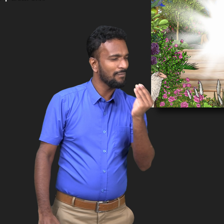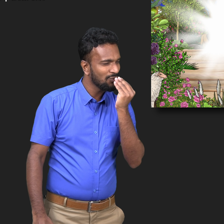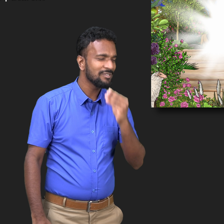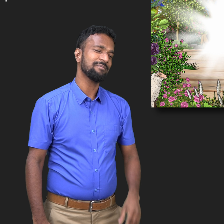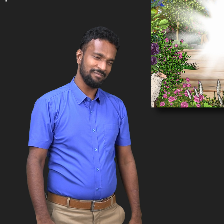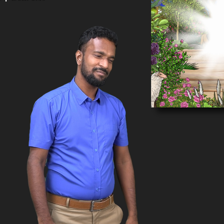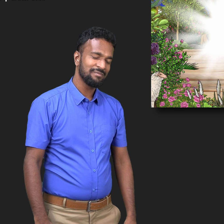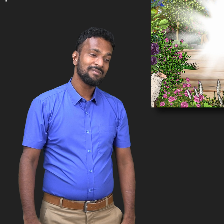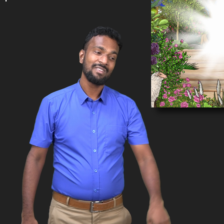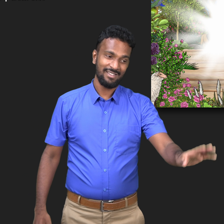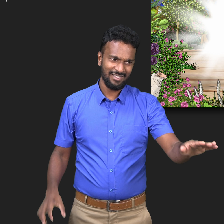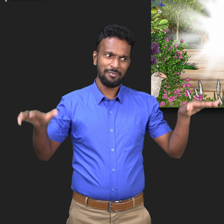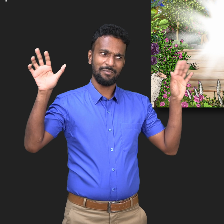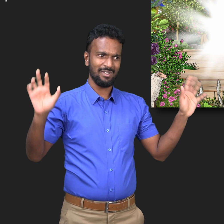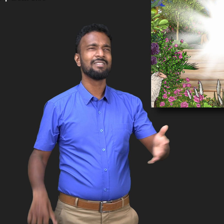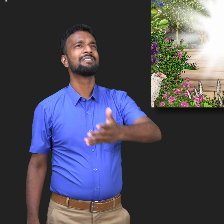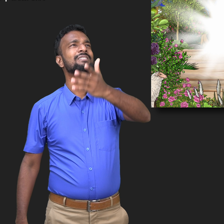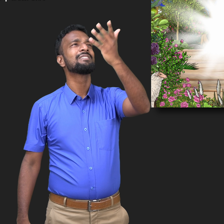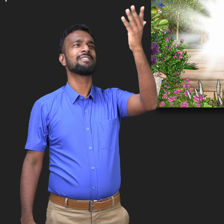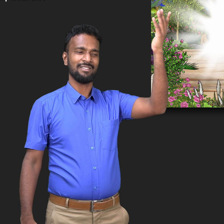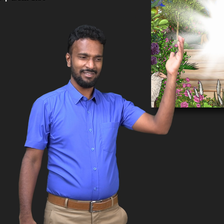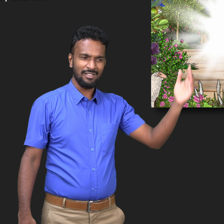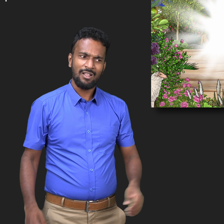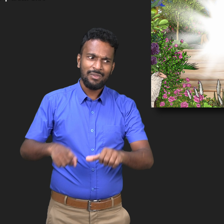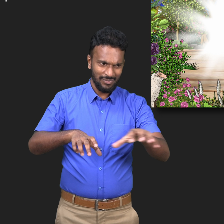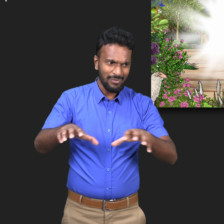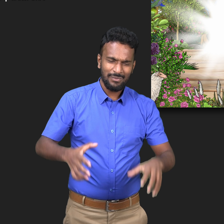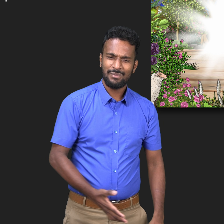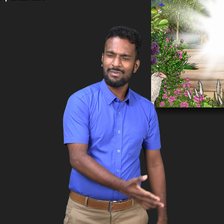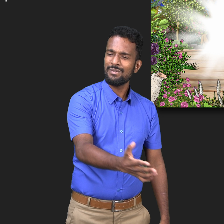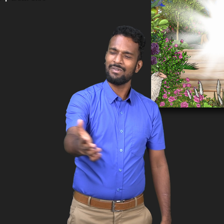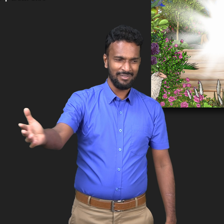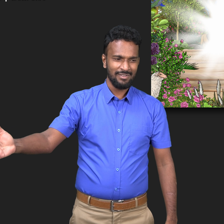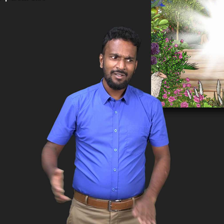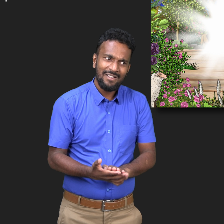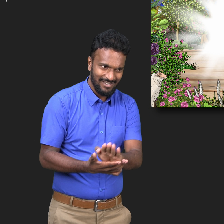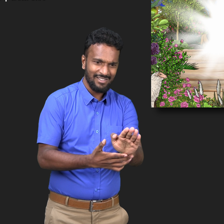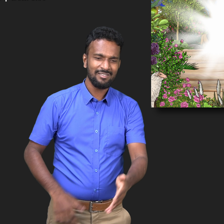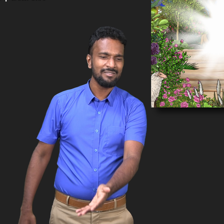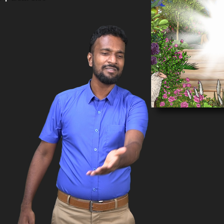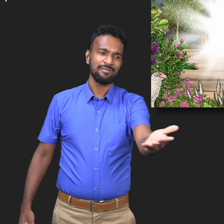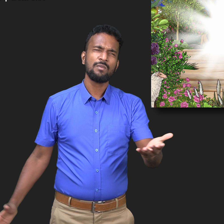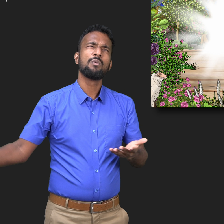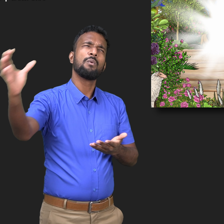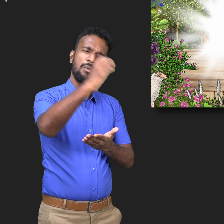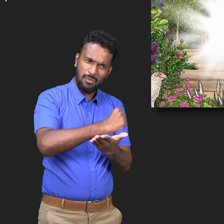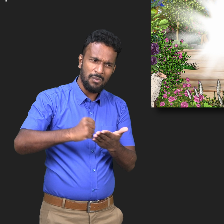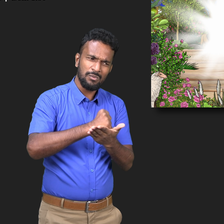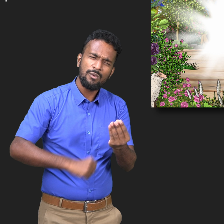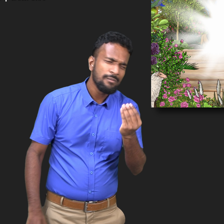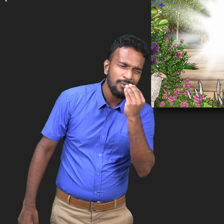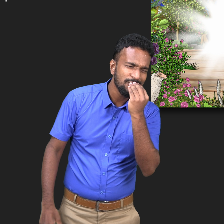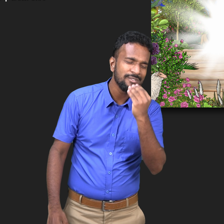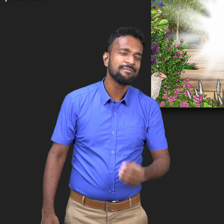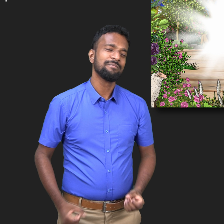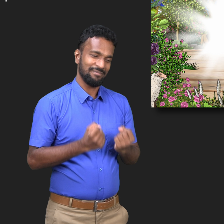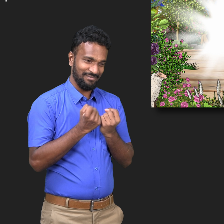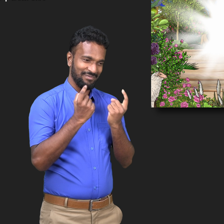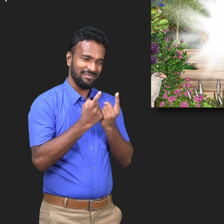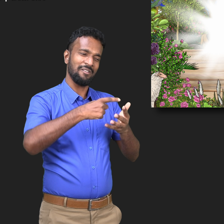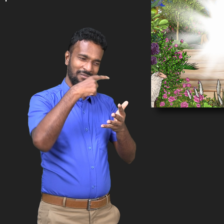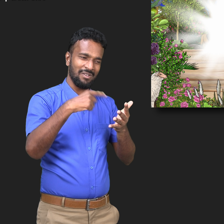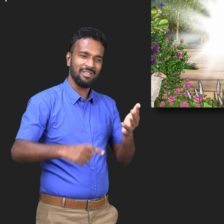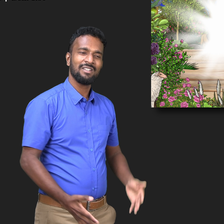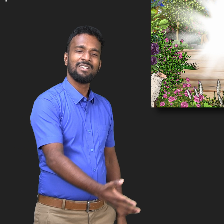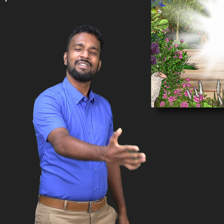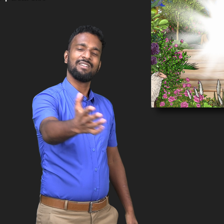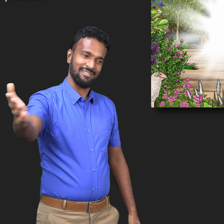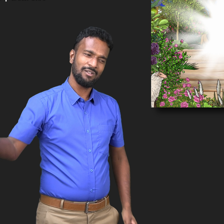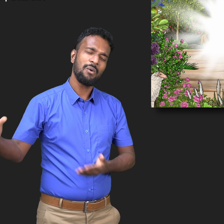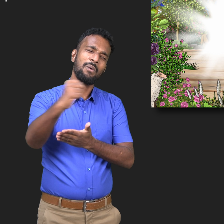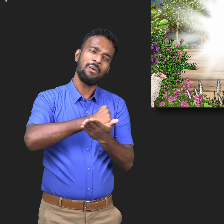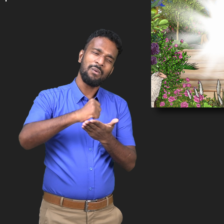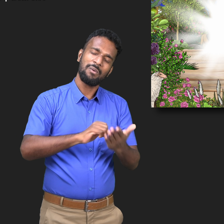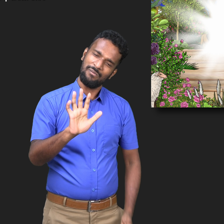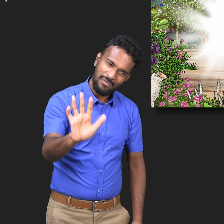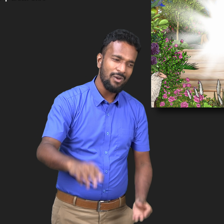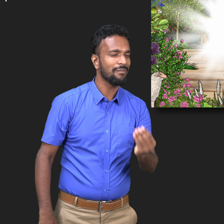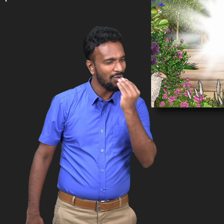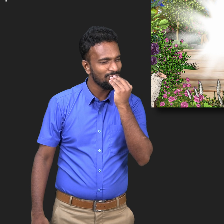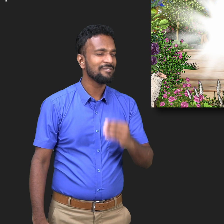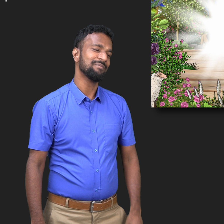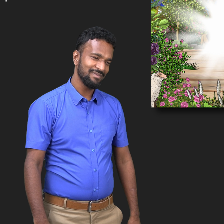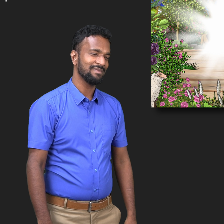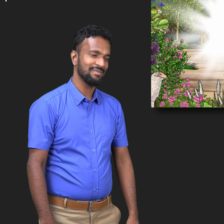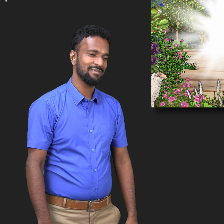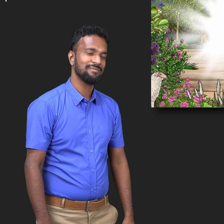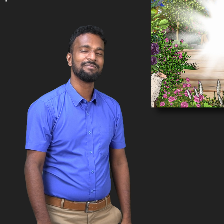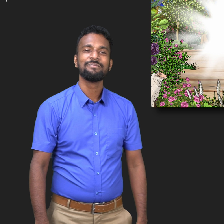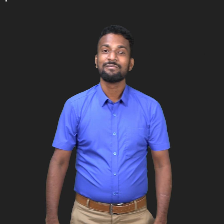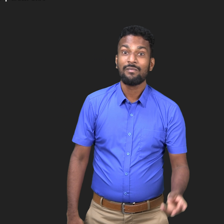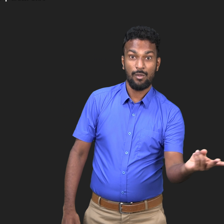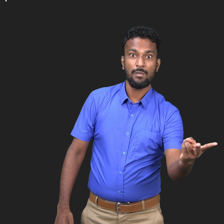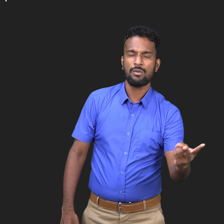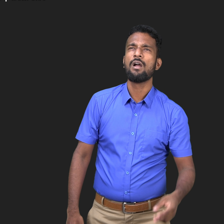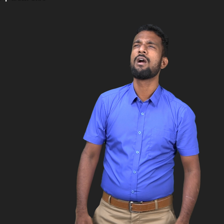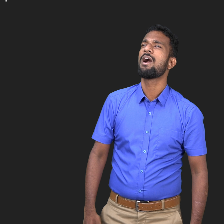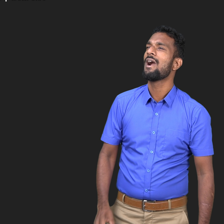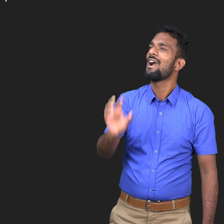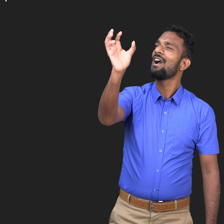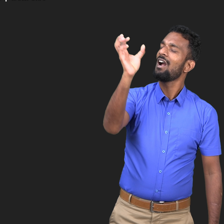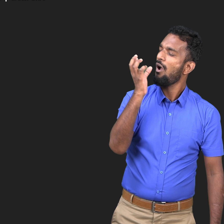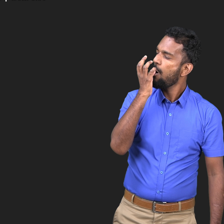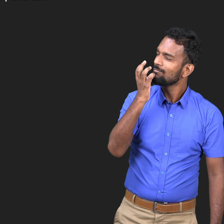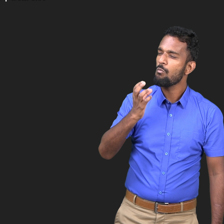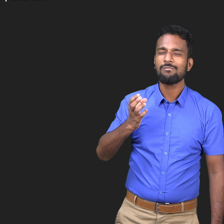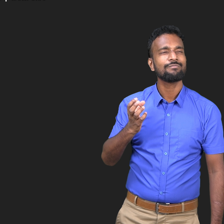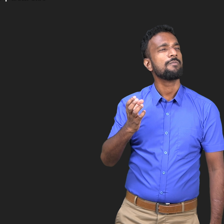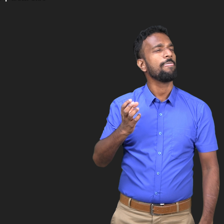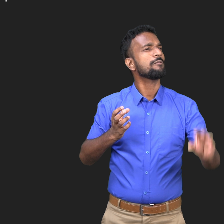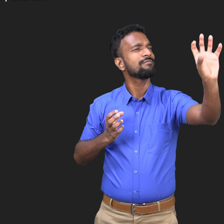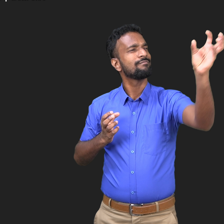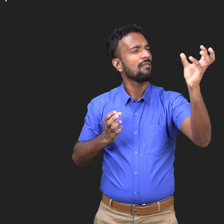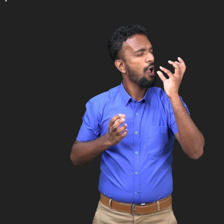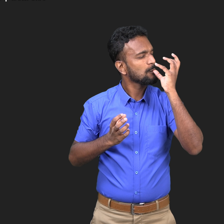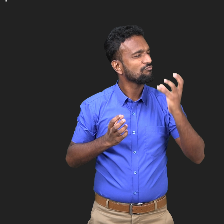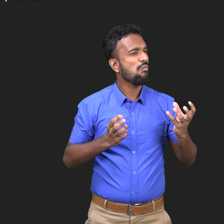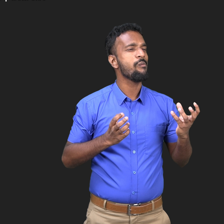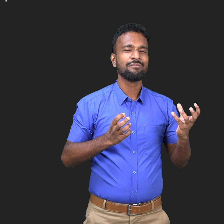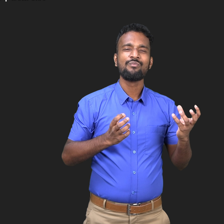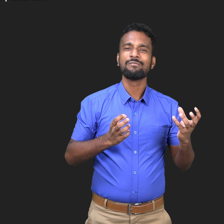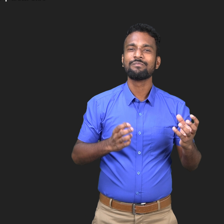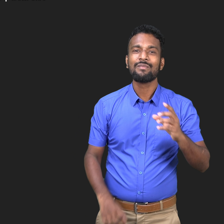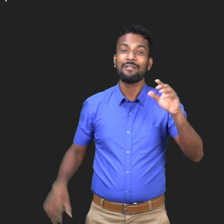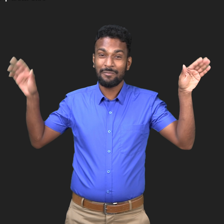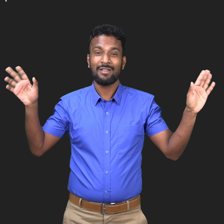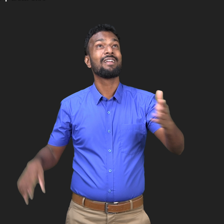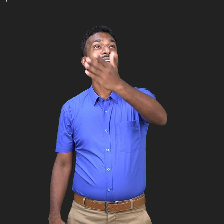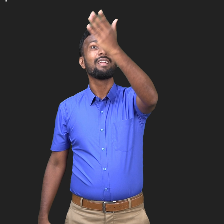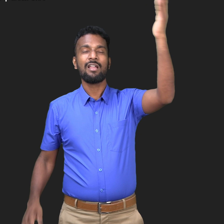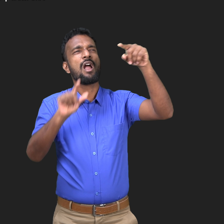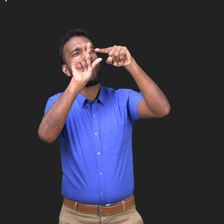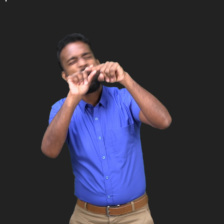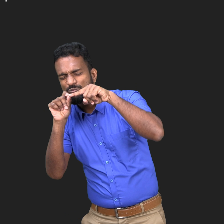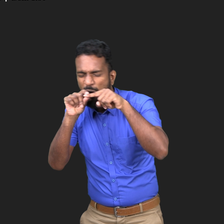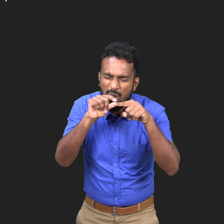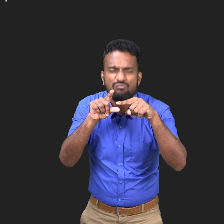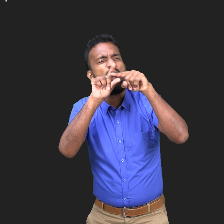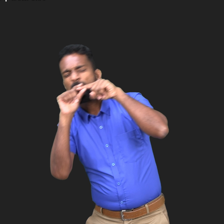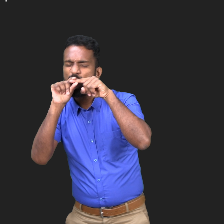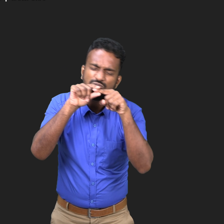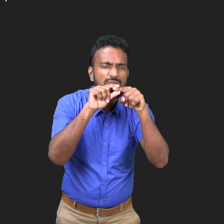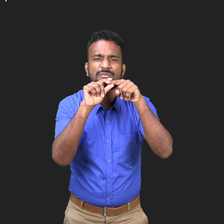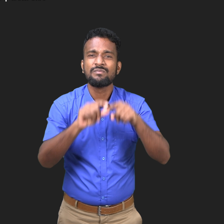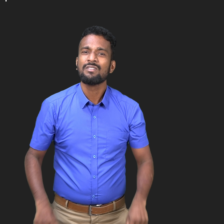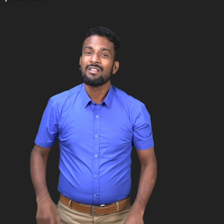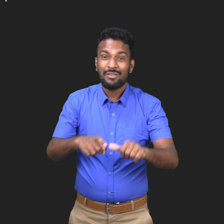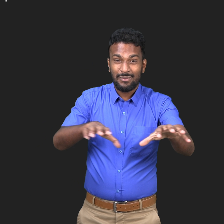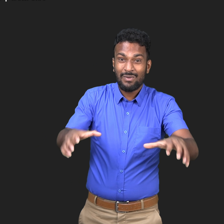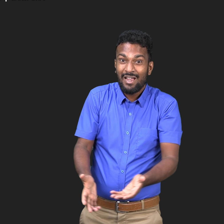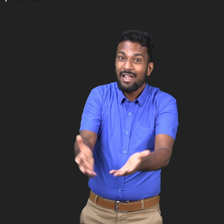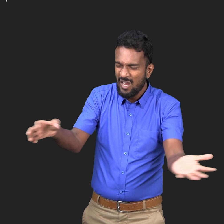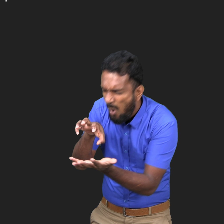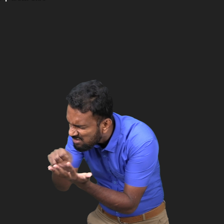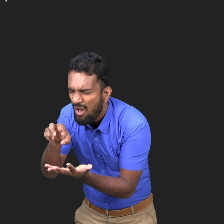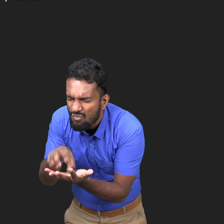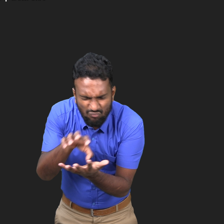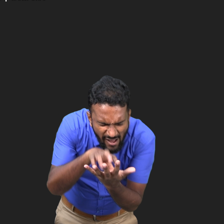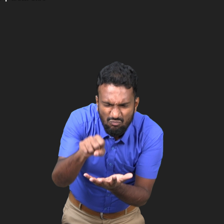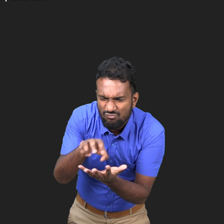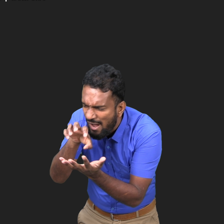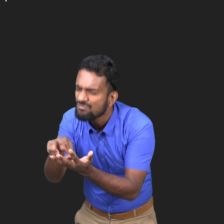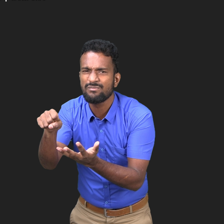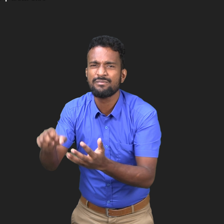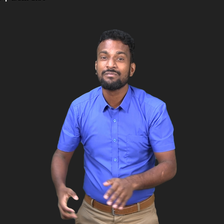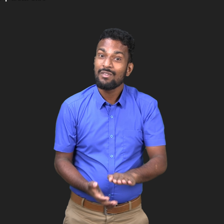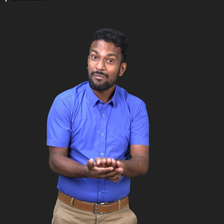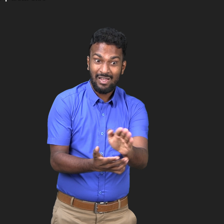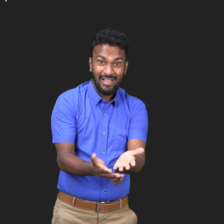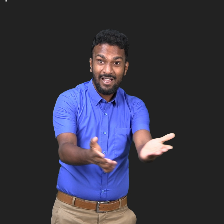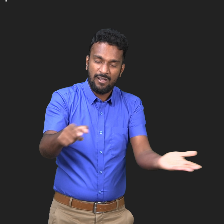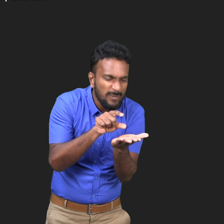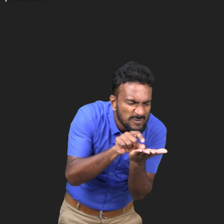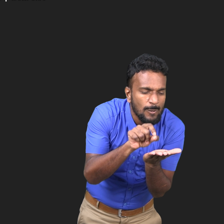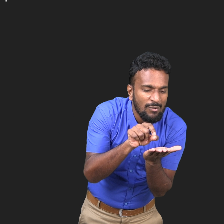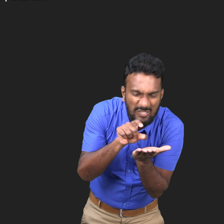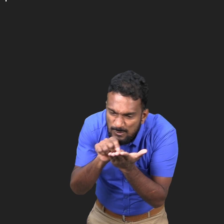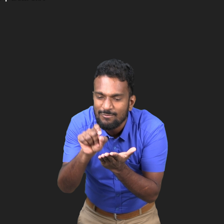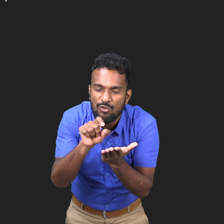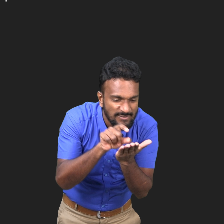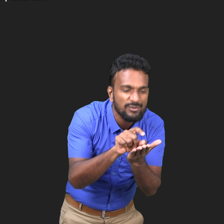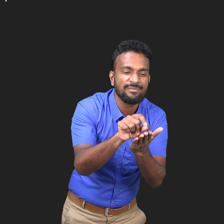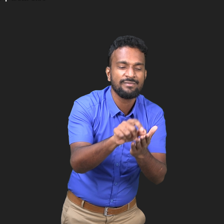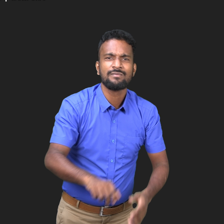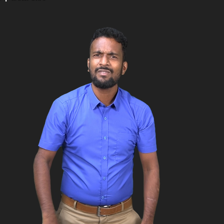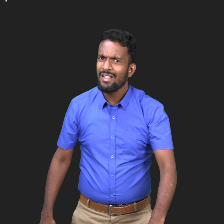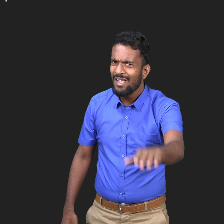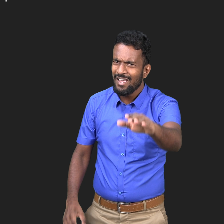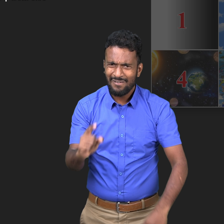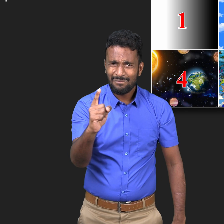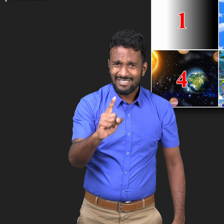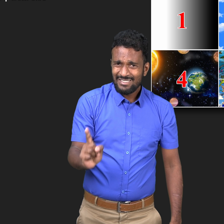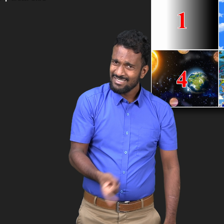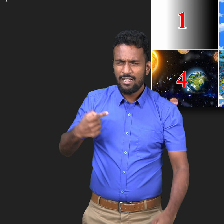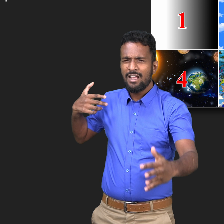And to every beast of the earth and every bird of the air and every creature that crawls upon the earth—everything that has the breath of life in it—I have given every green plant for food.”